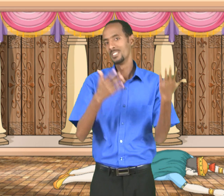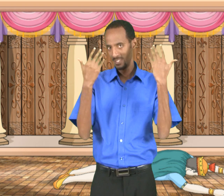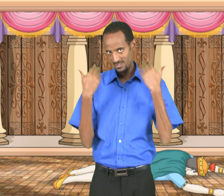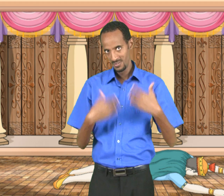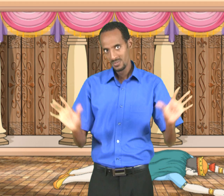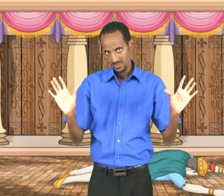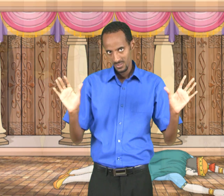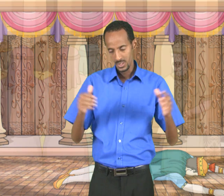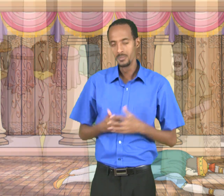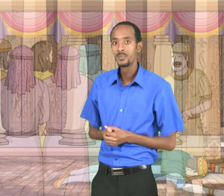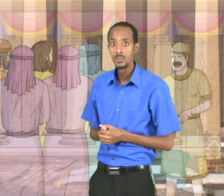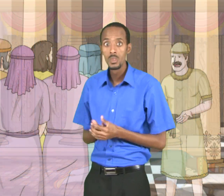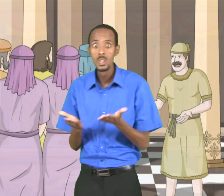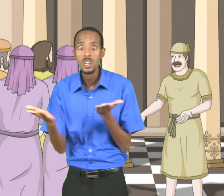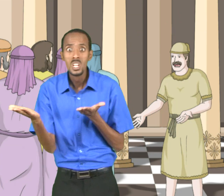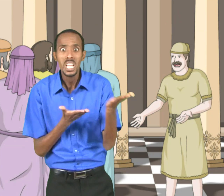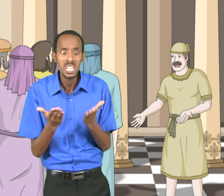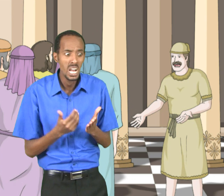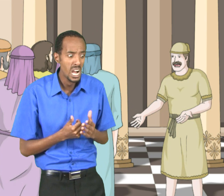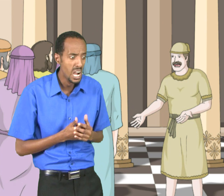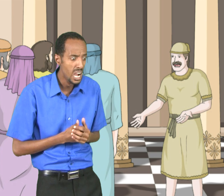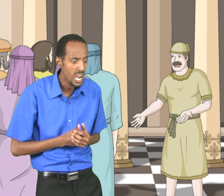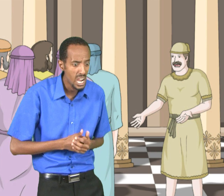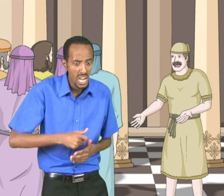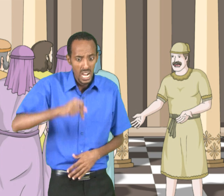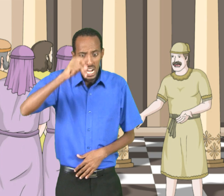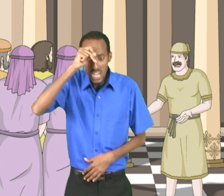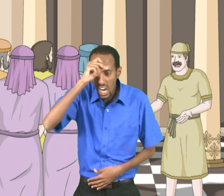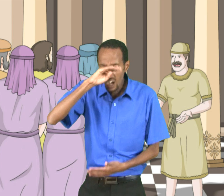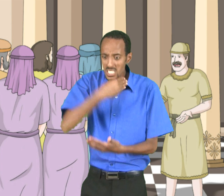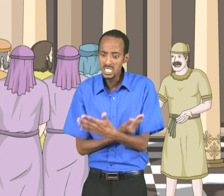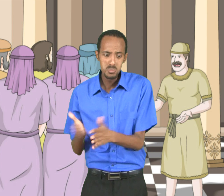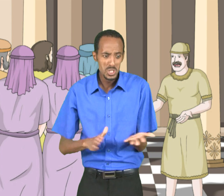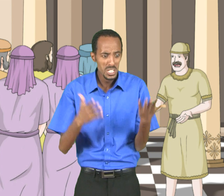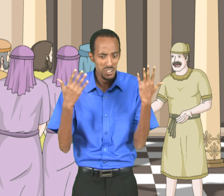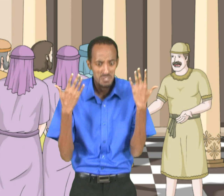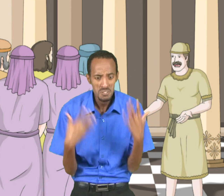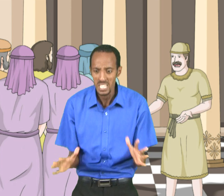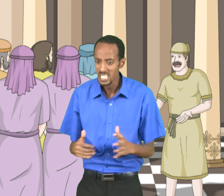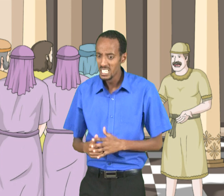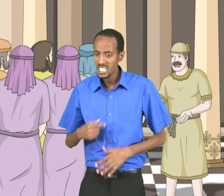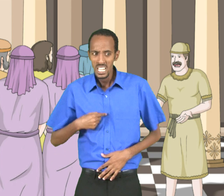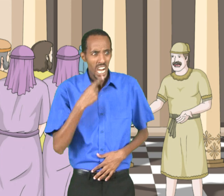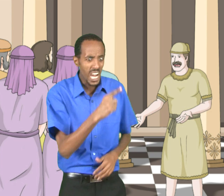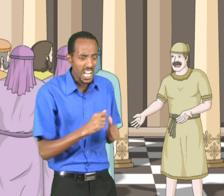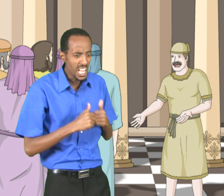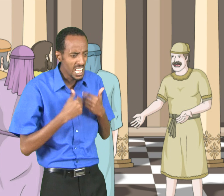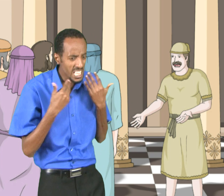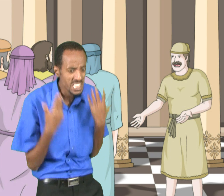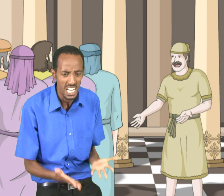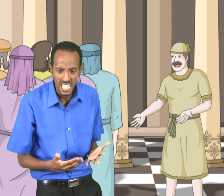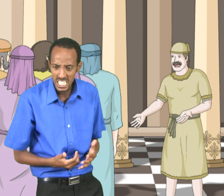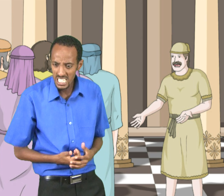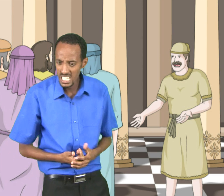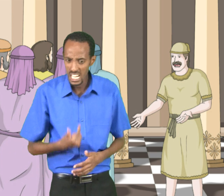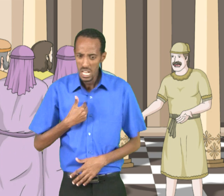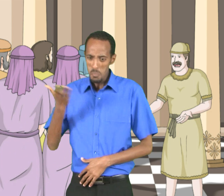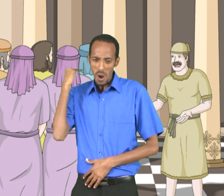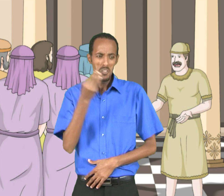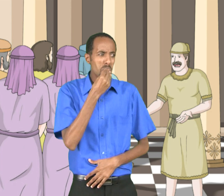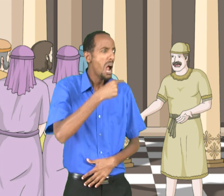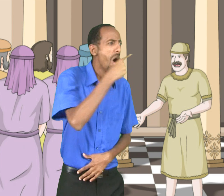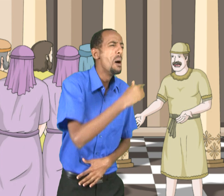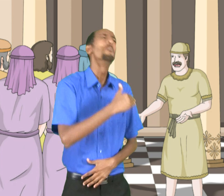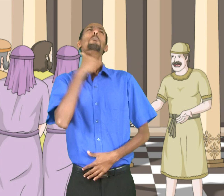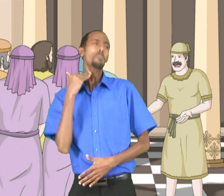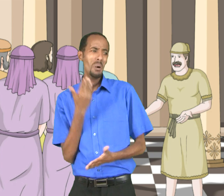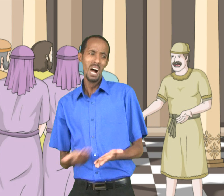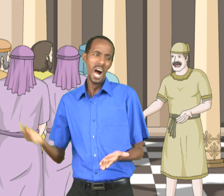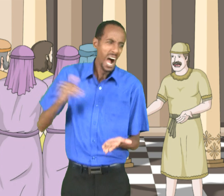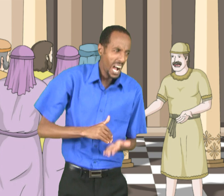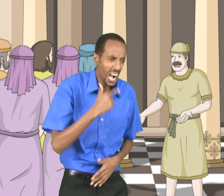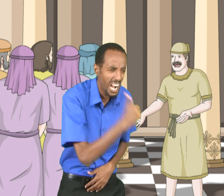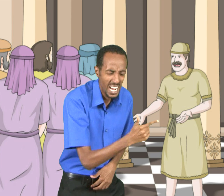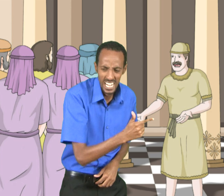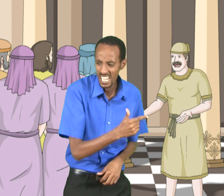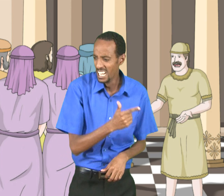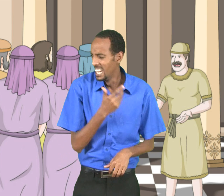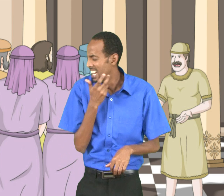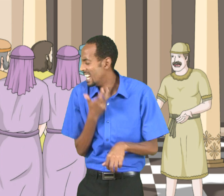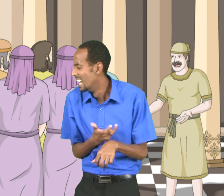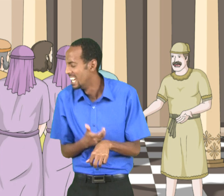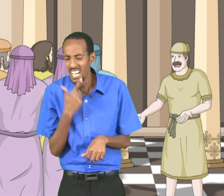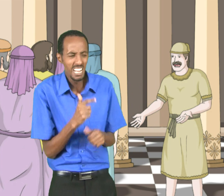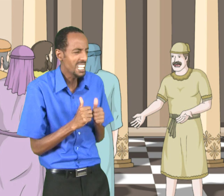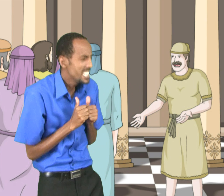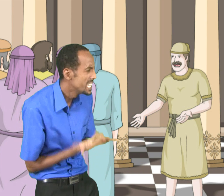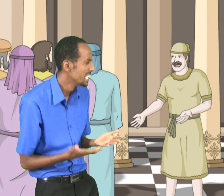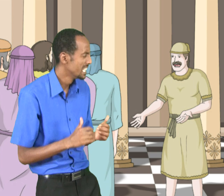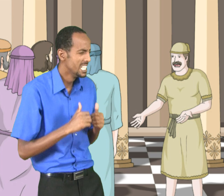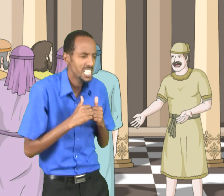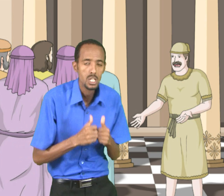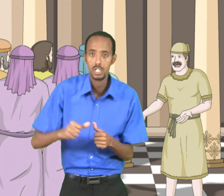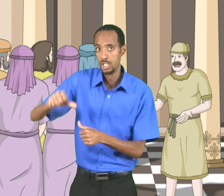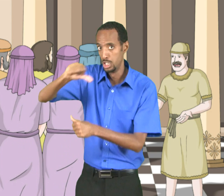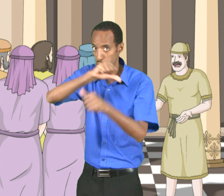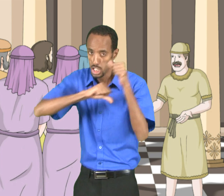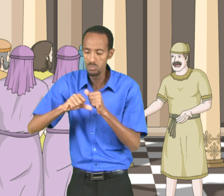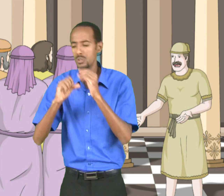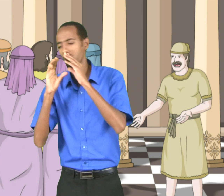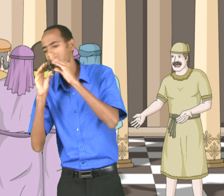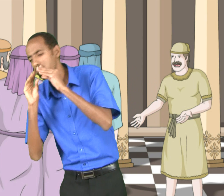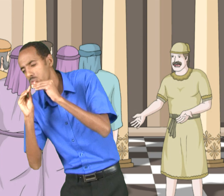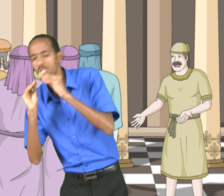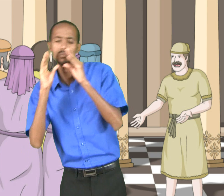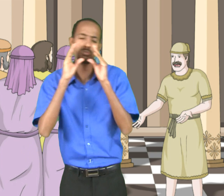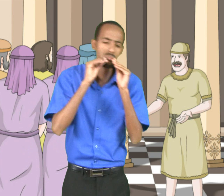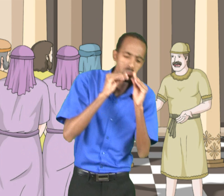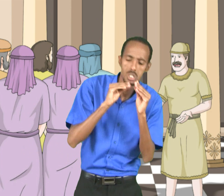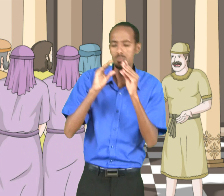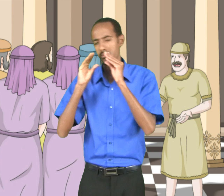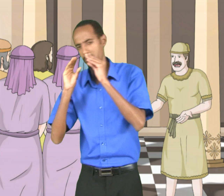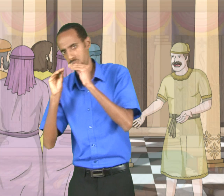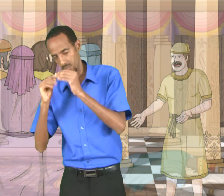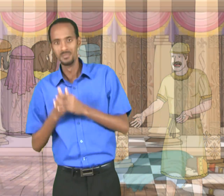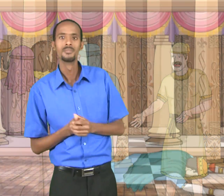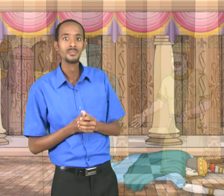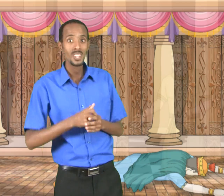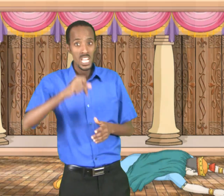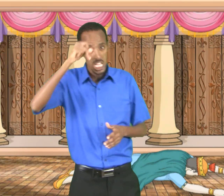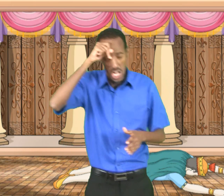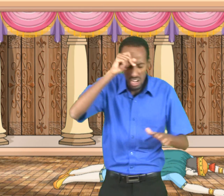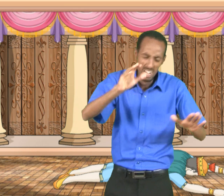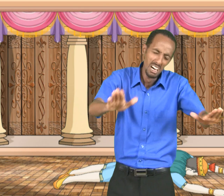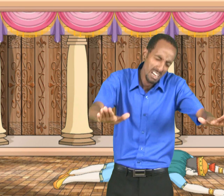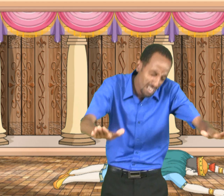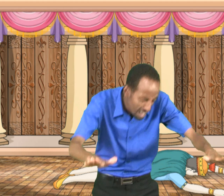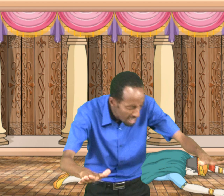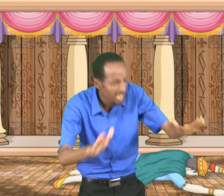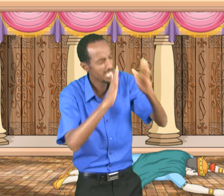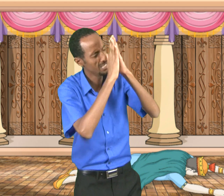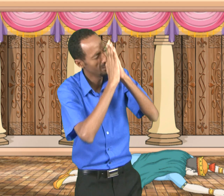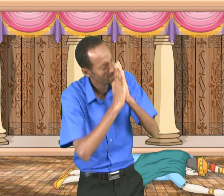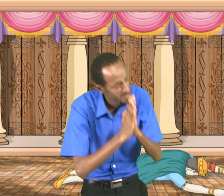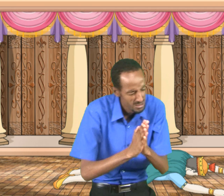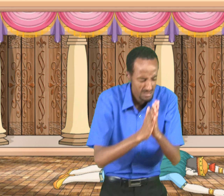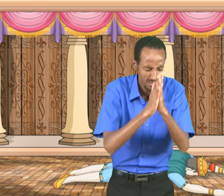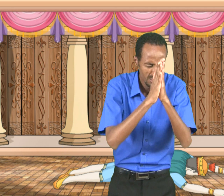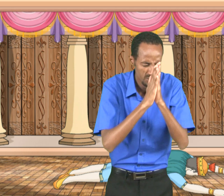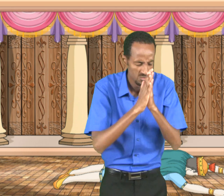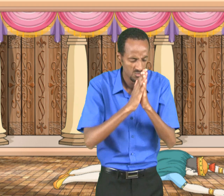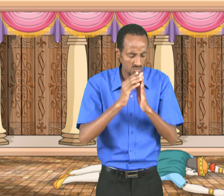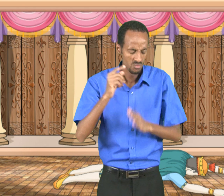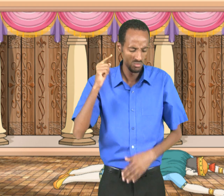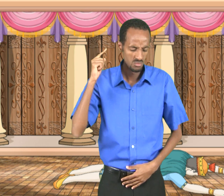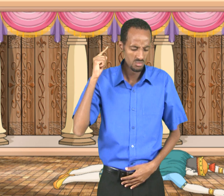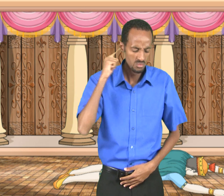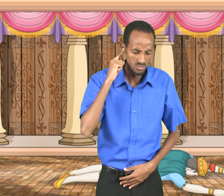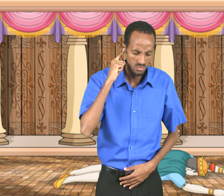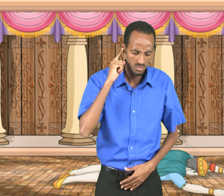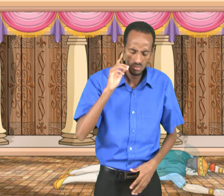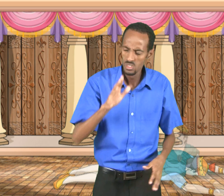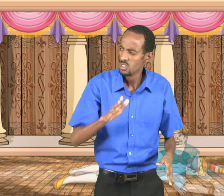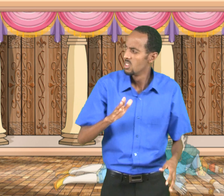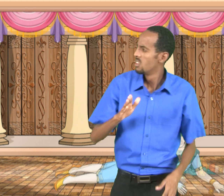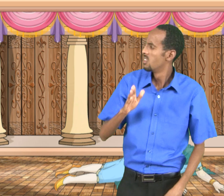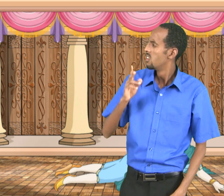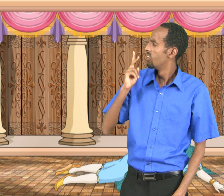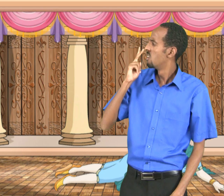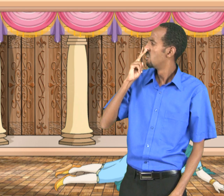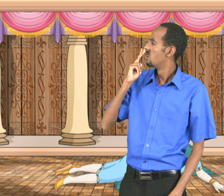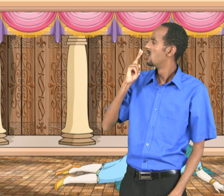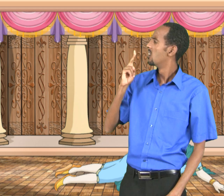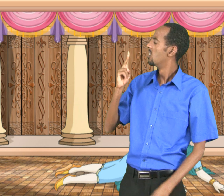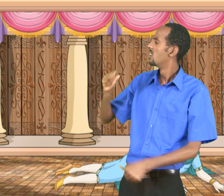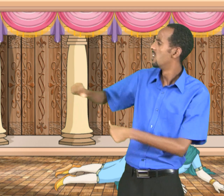But David’s servants were afraid to tell him that the child was dead, for they said, “Look, while the child was alive, we spoke to him, and he would not listen to us. So how can we tell him the child is dead?